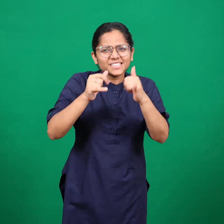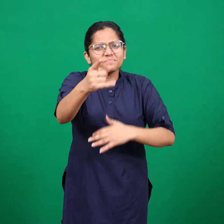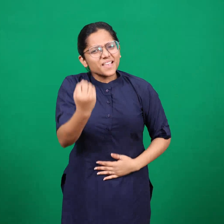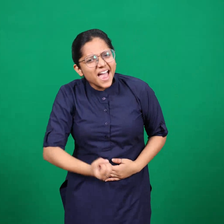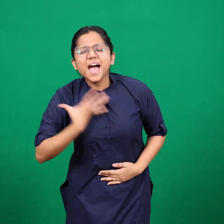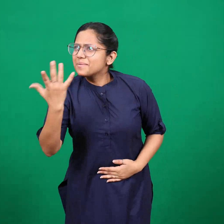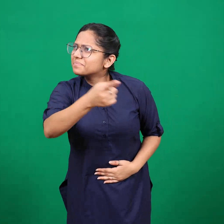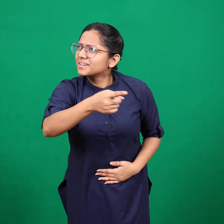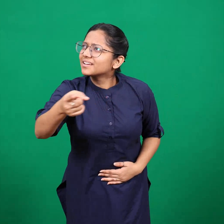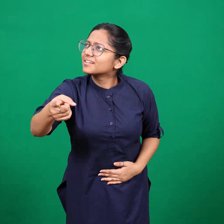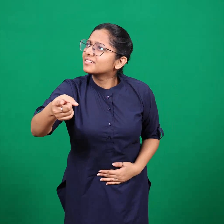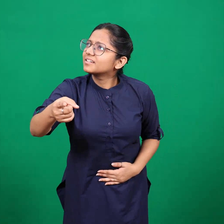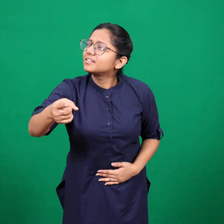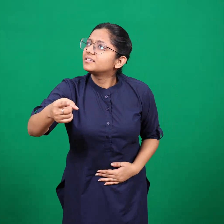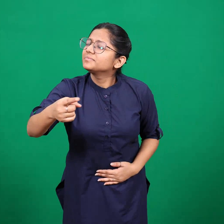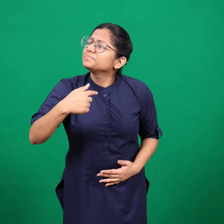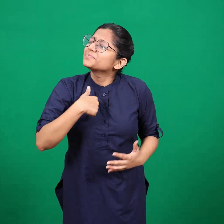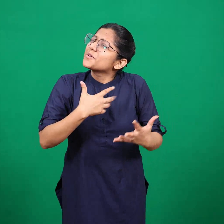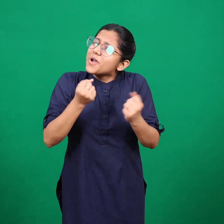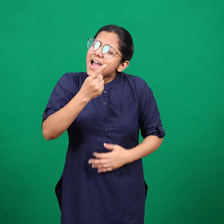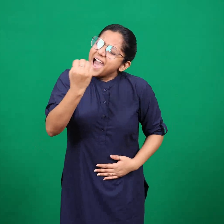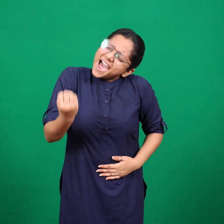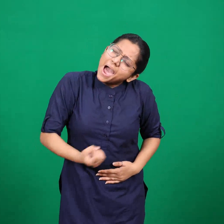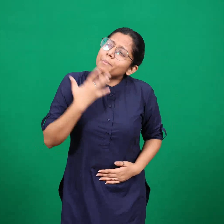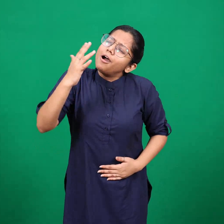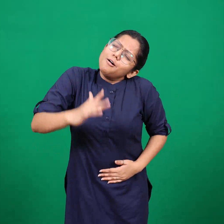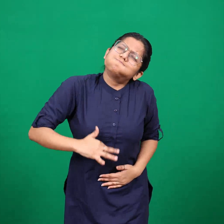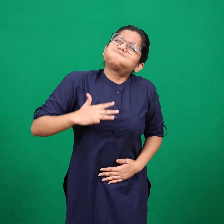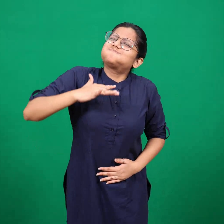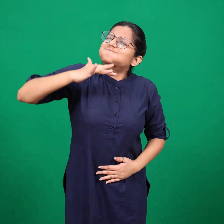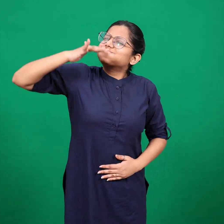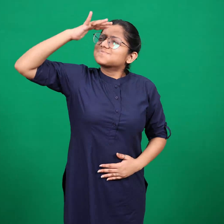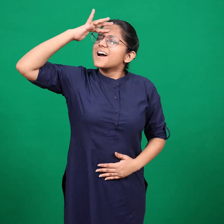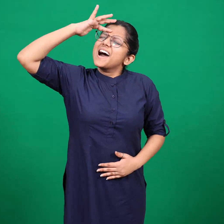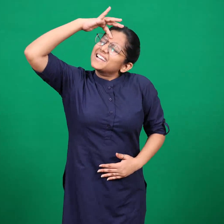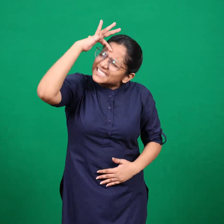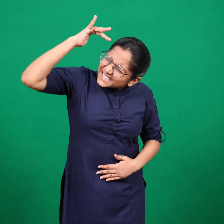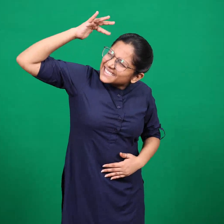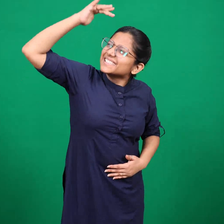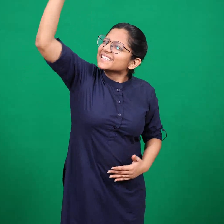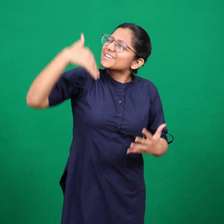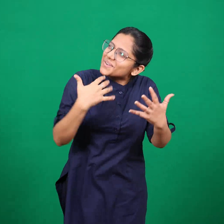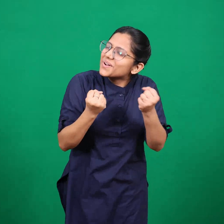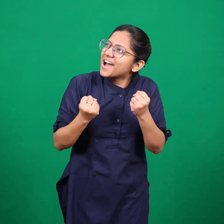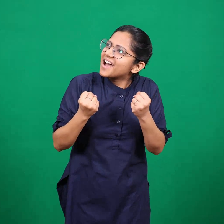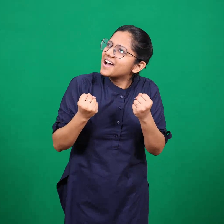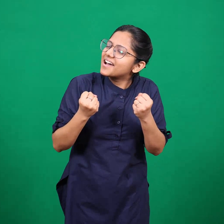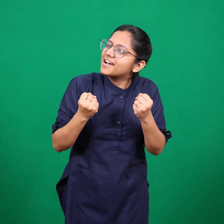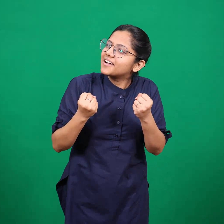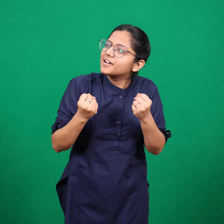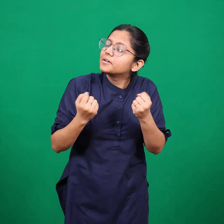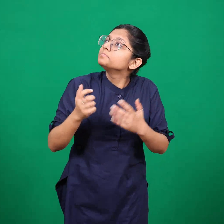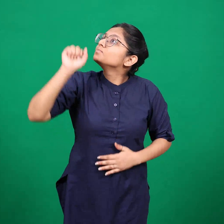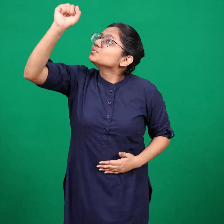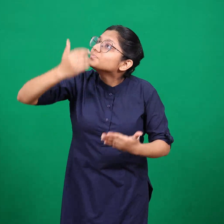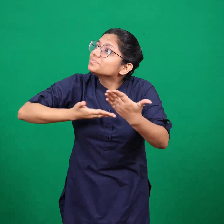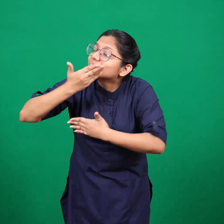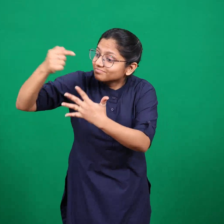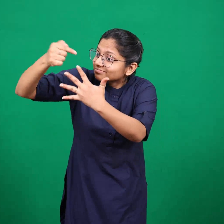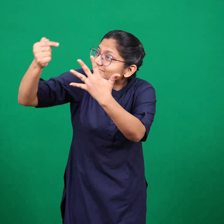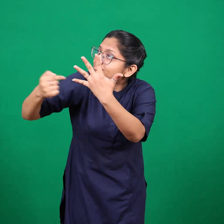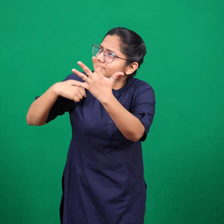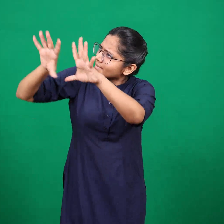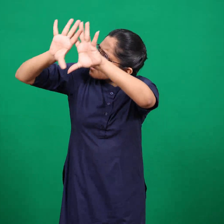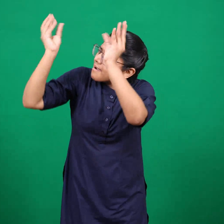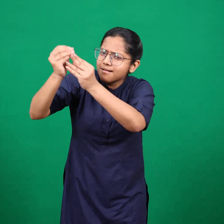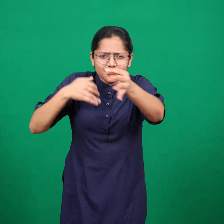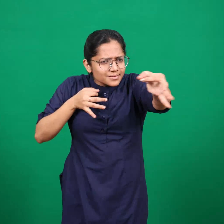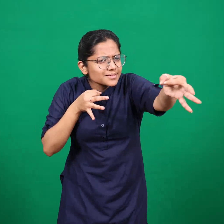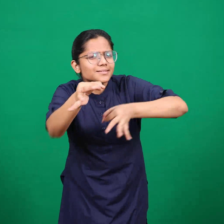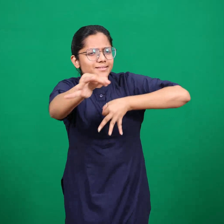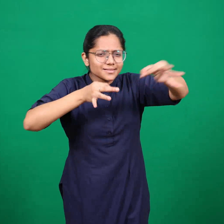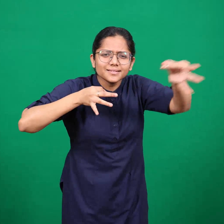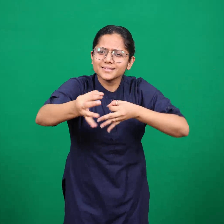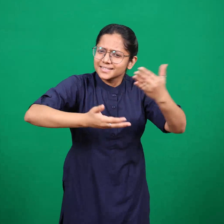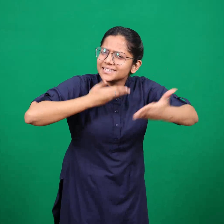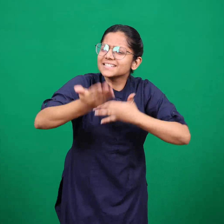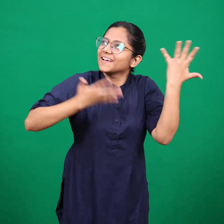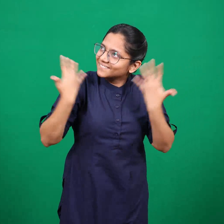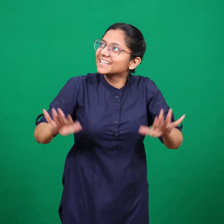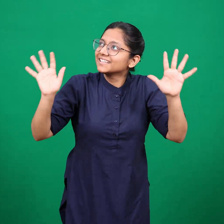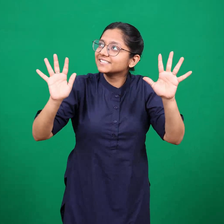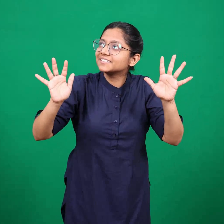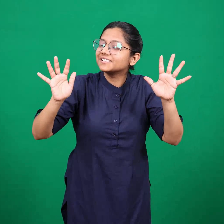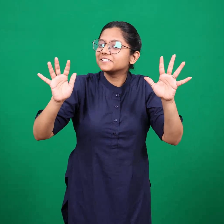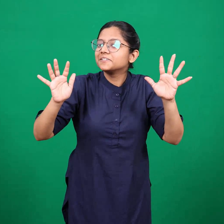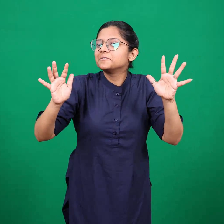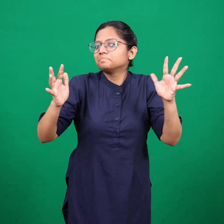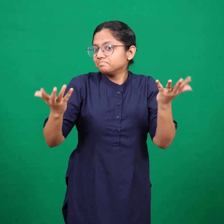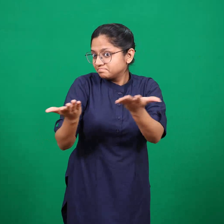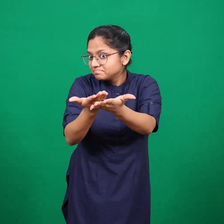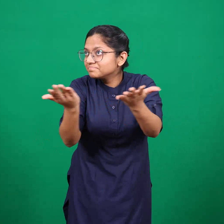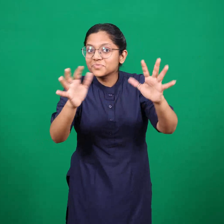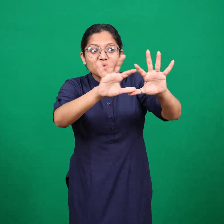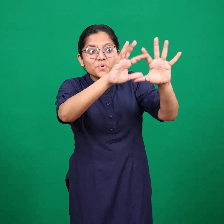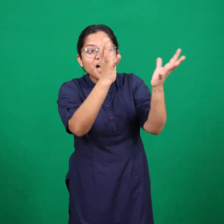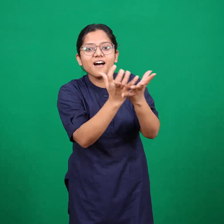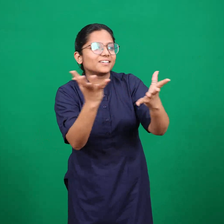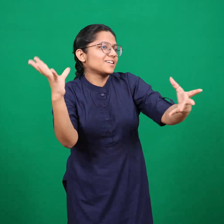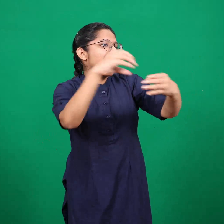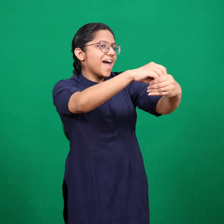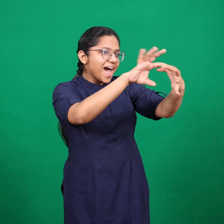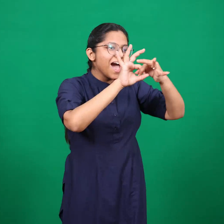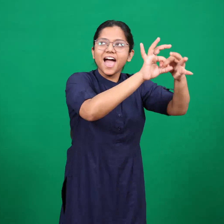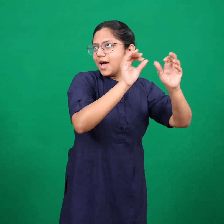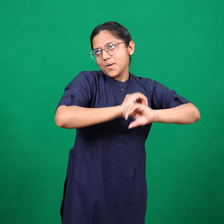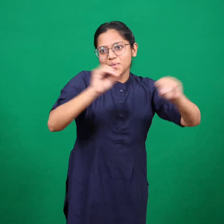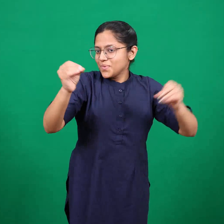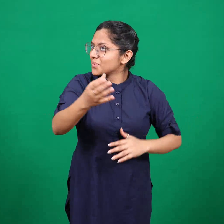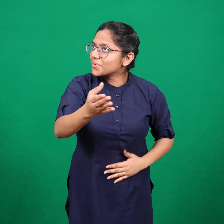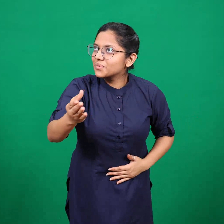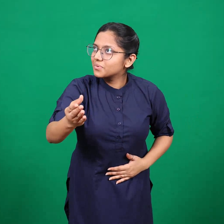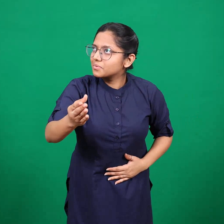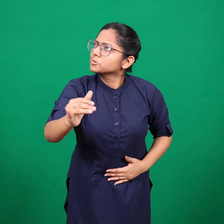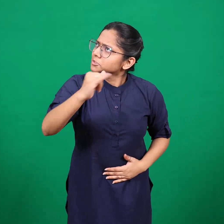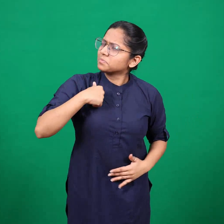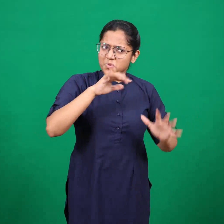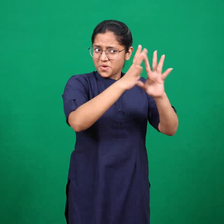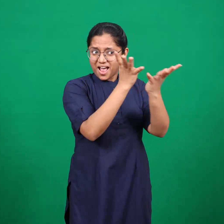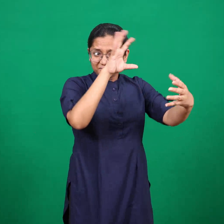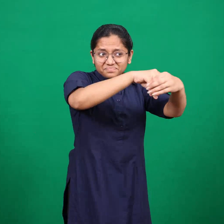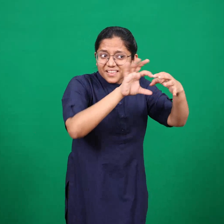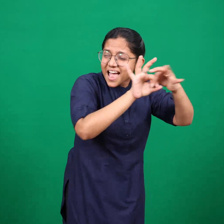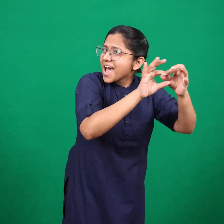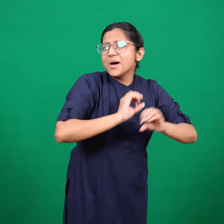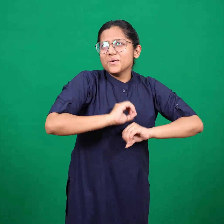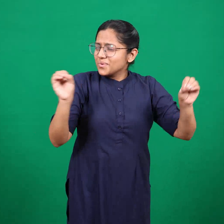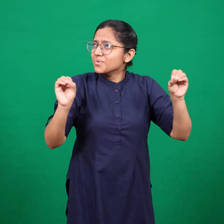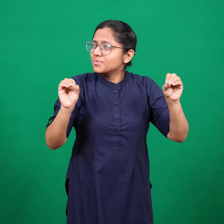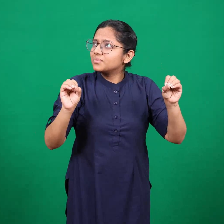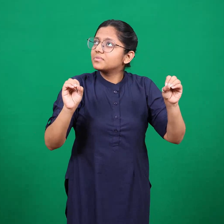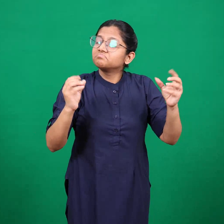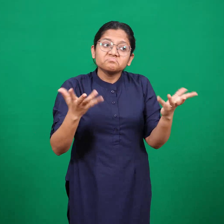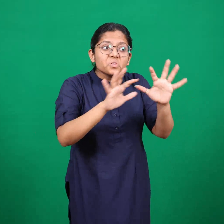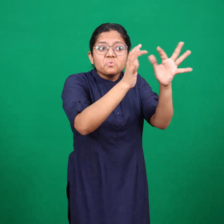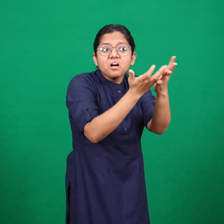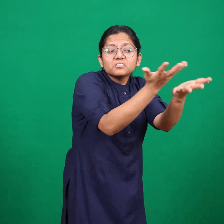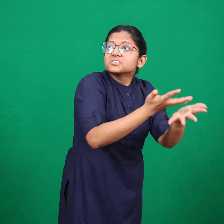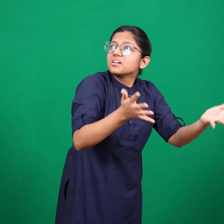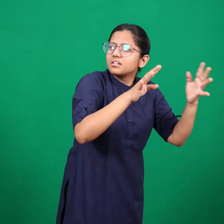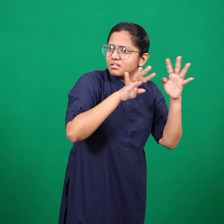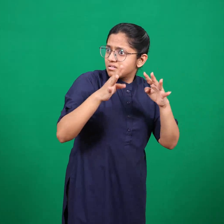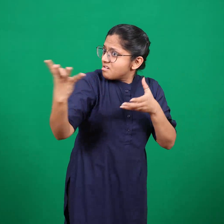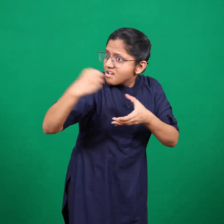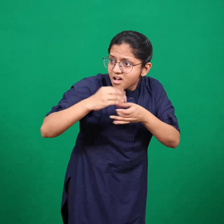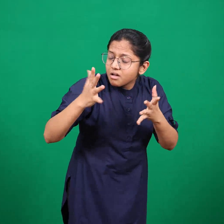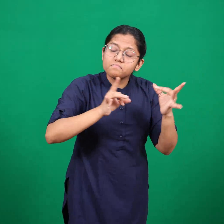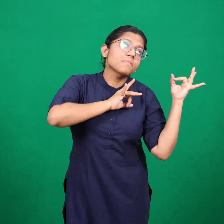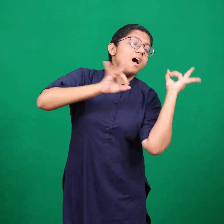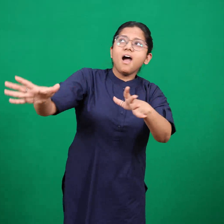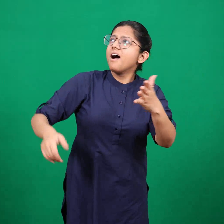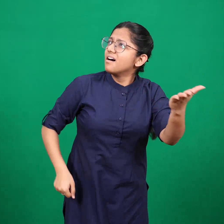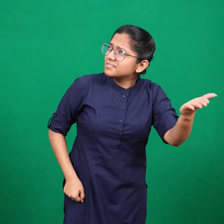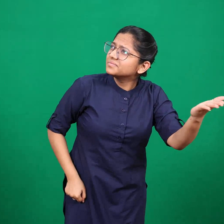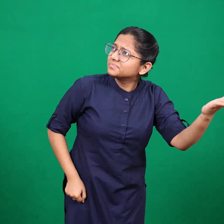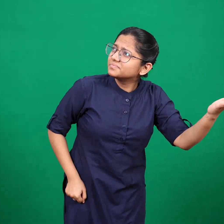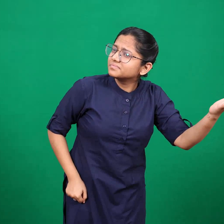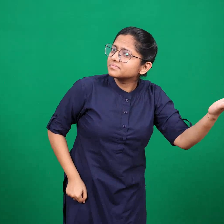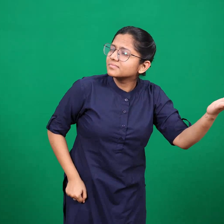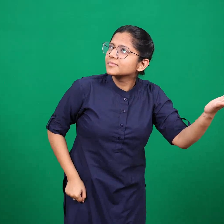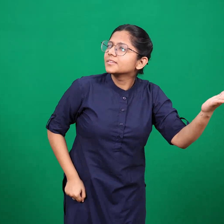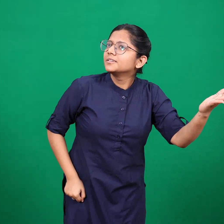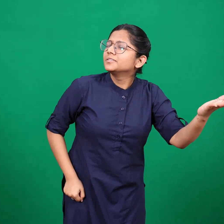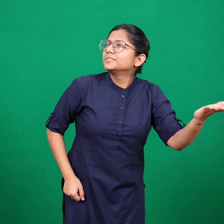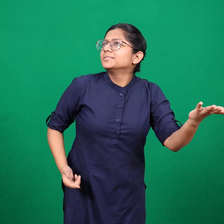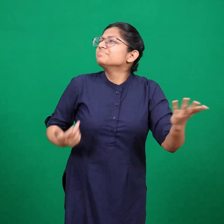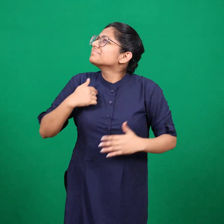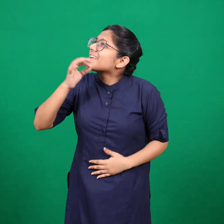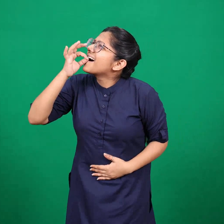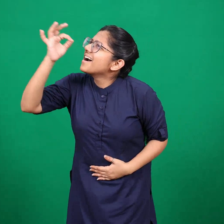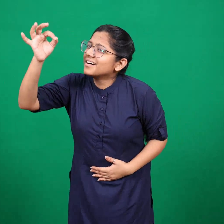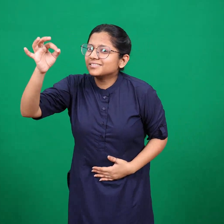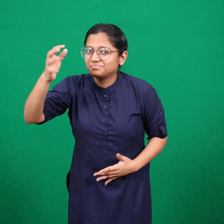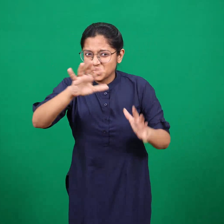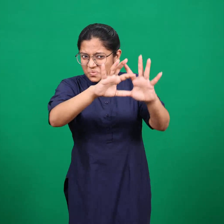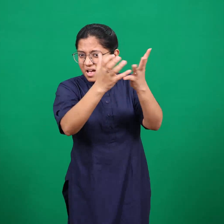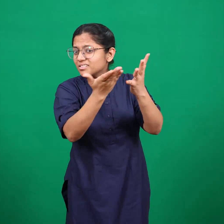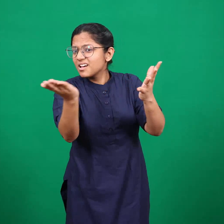I have given them Your word and the world has hated them; for they are not of the world, just as I am not of the world.